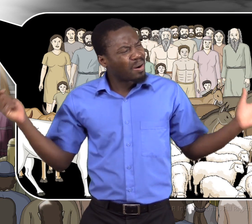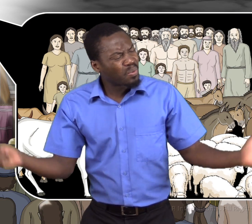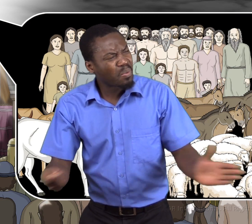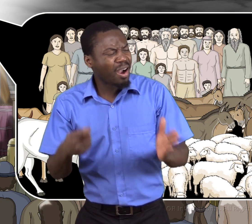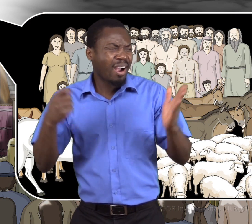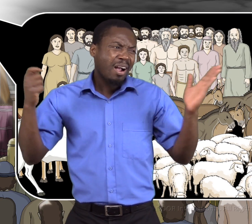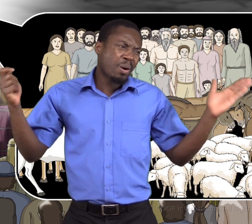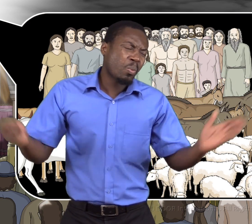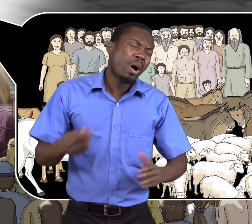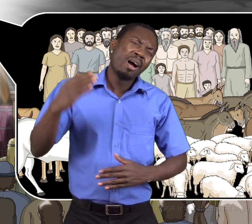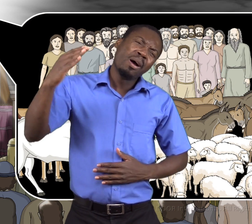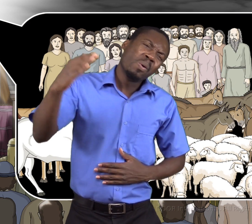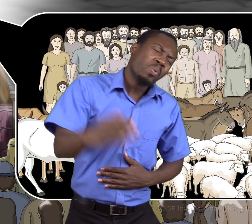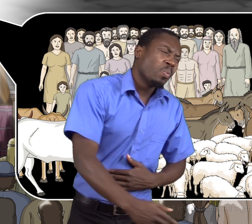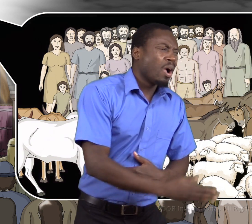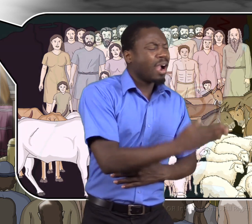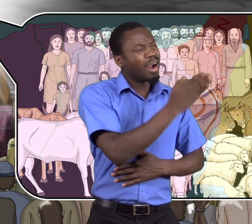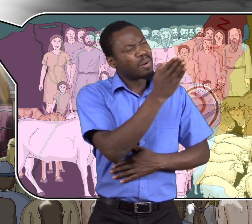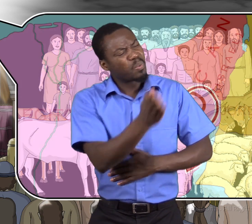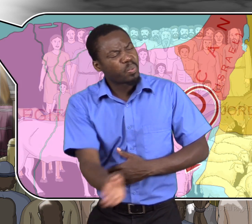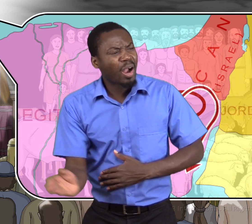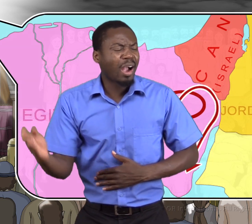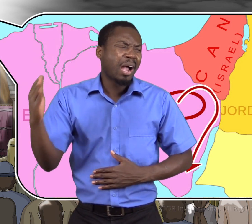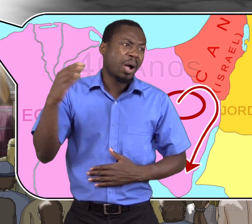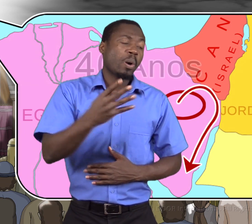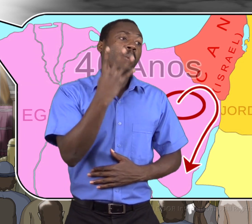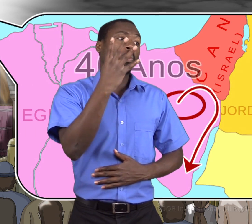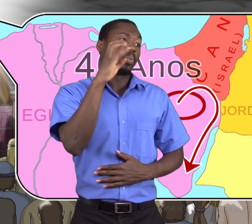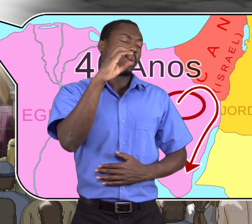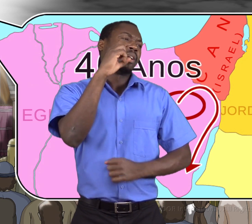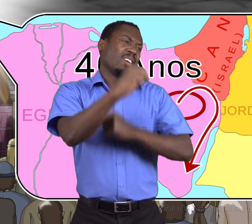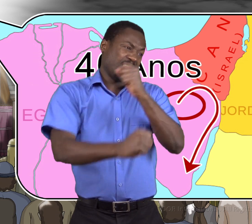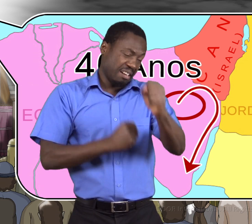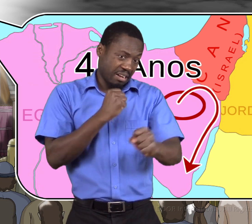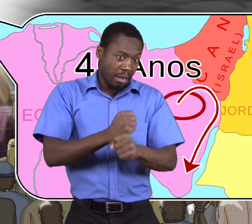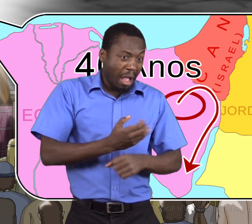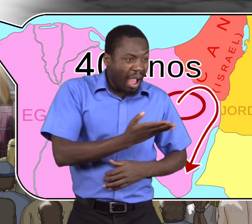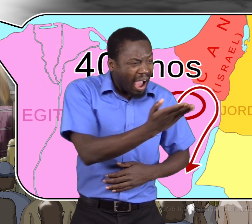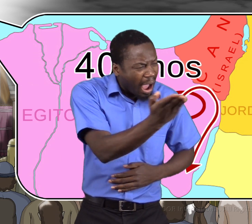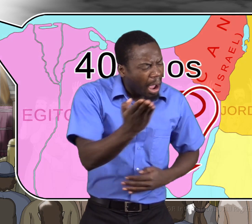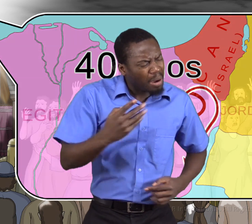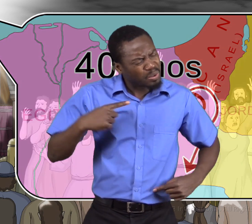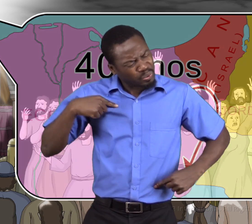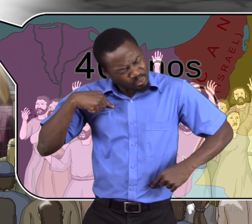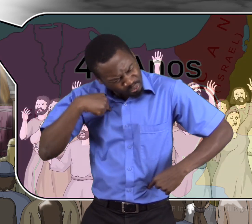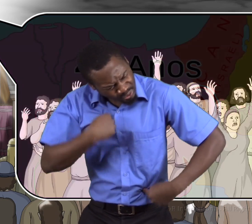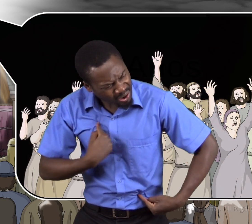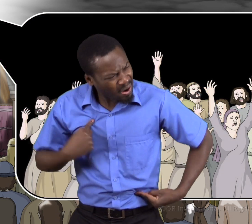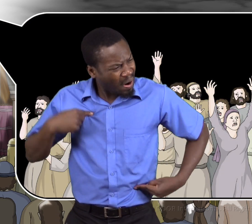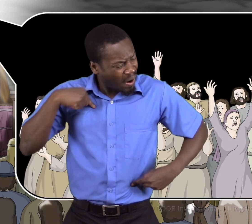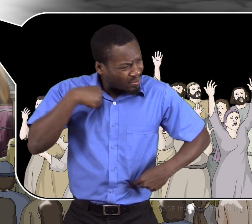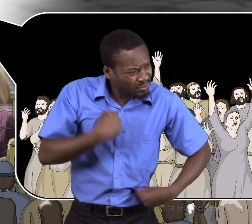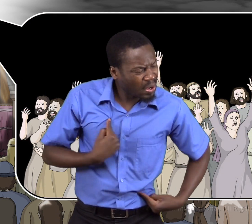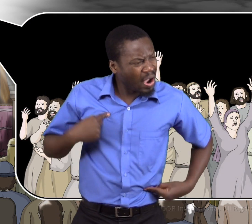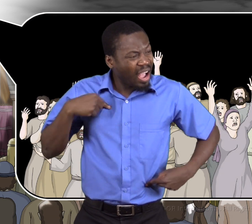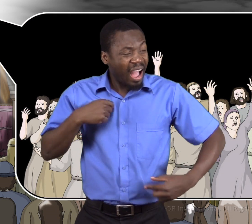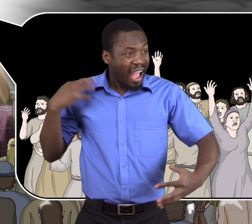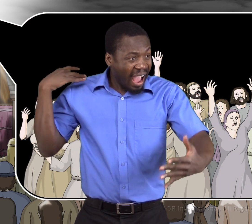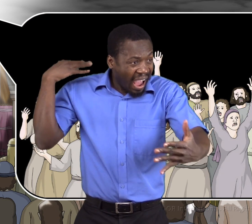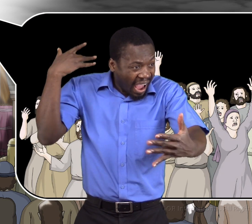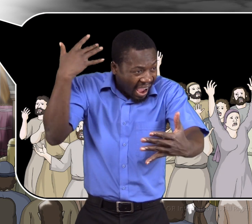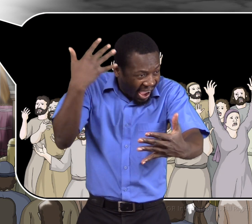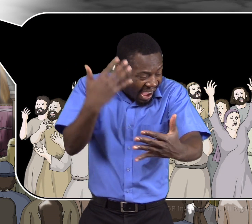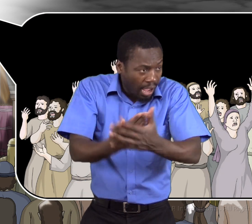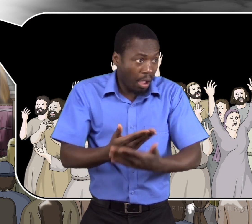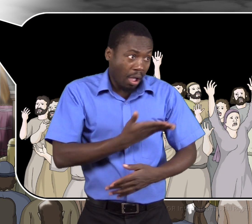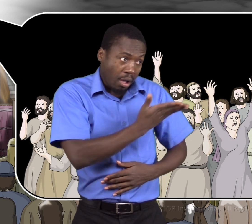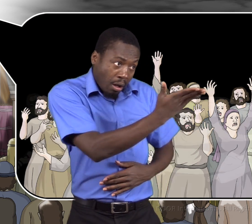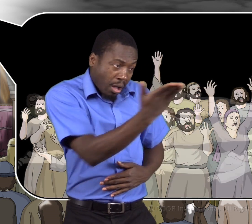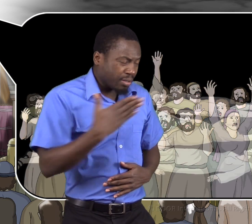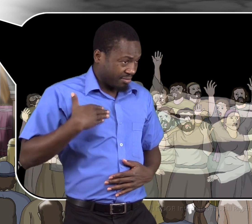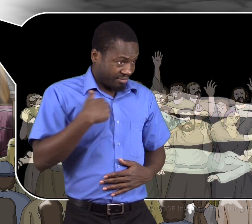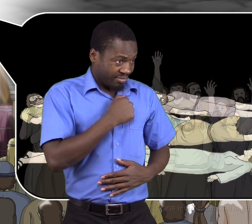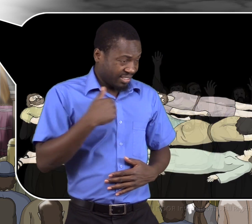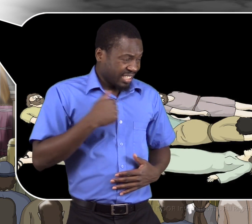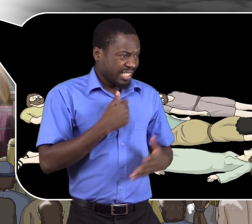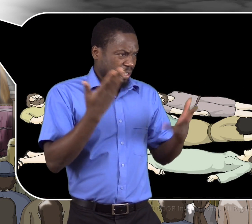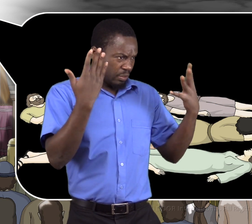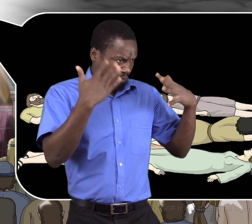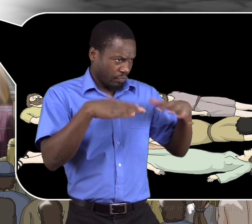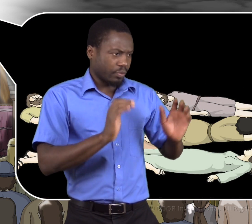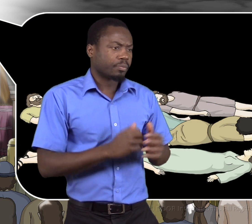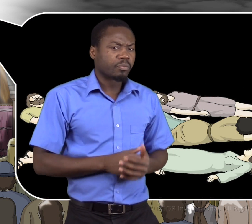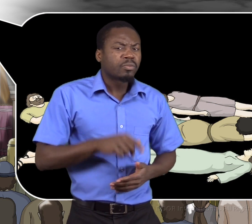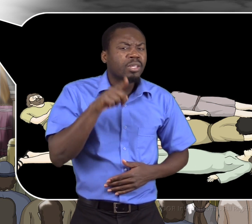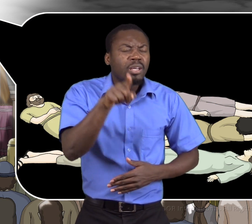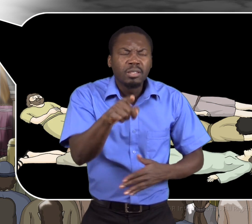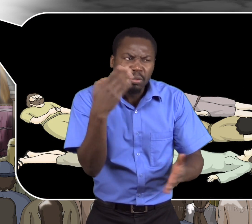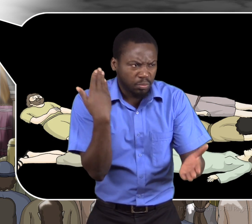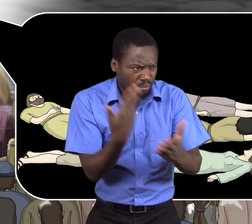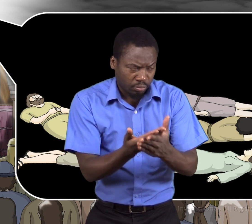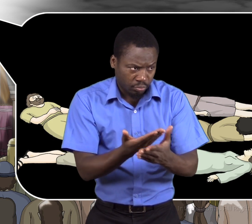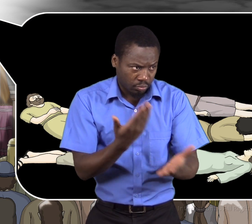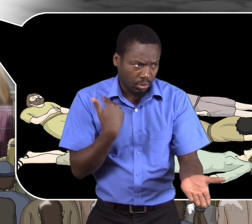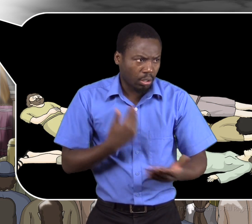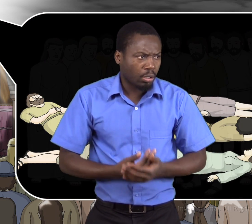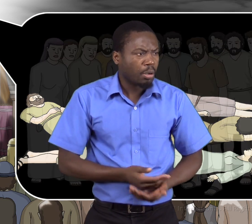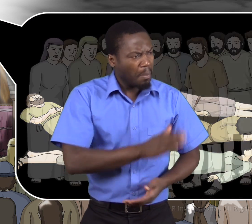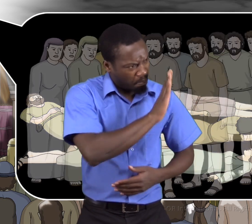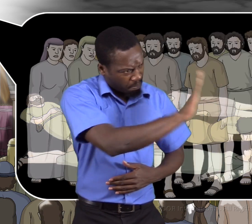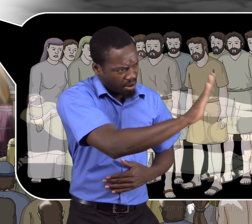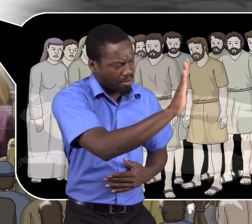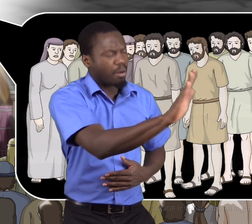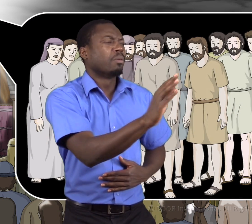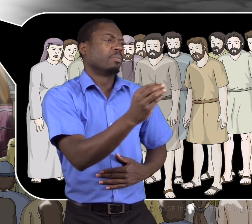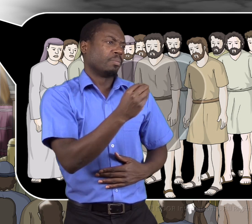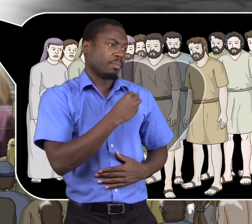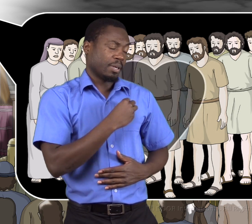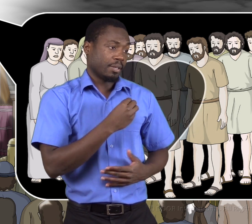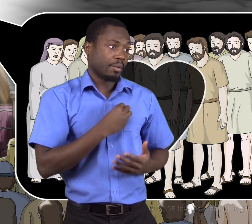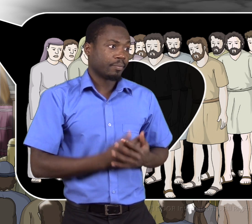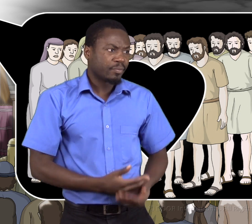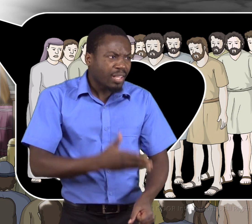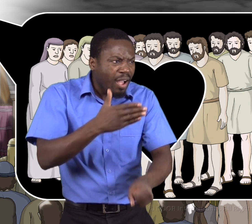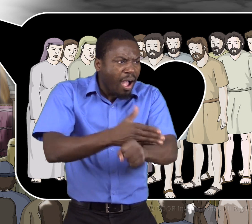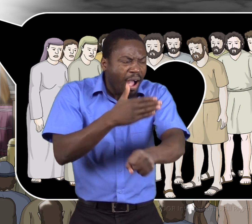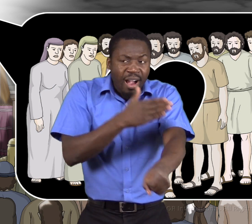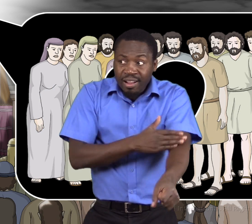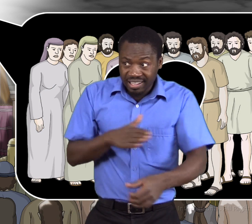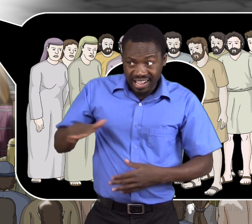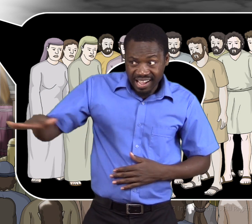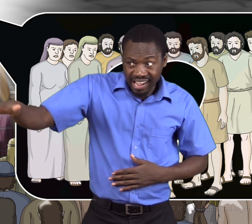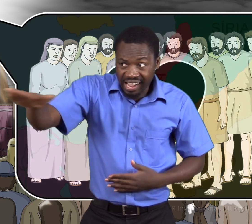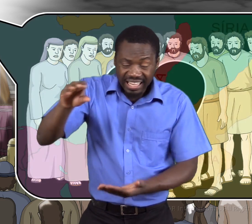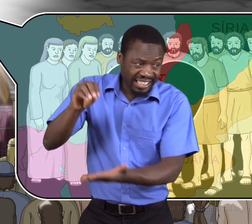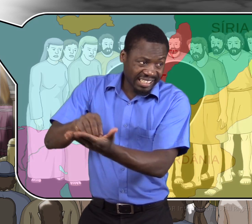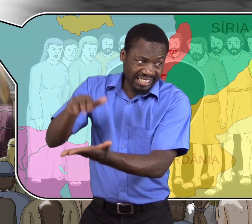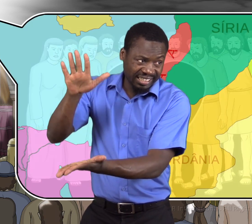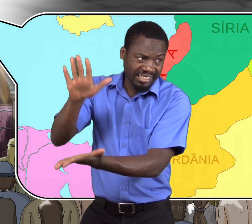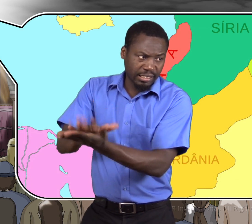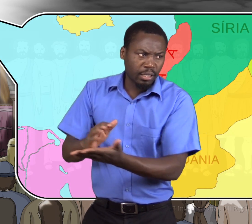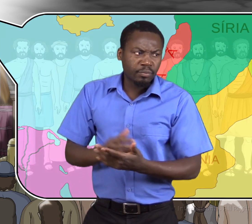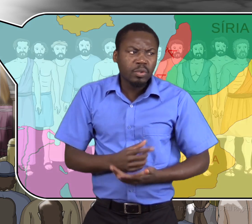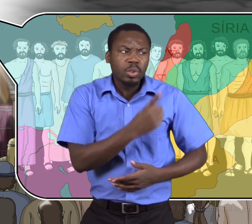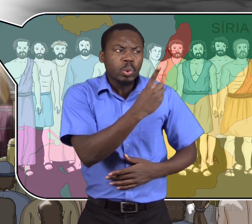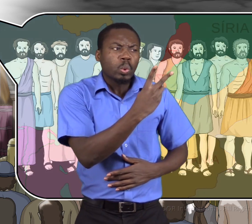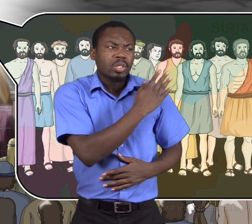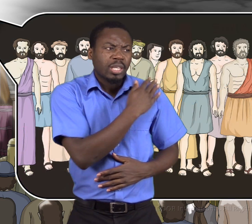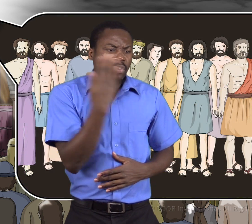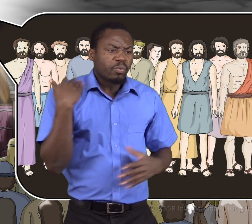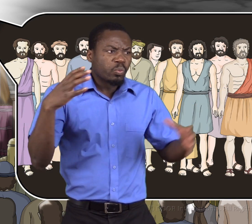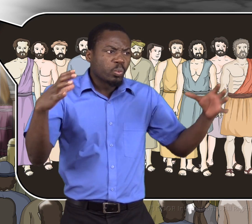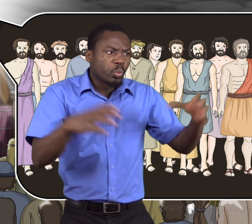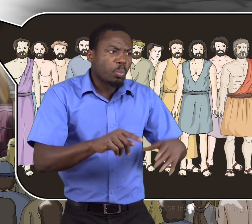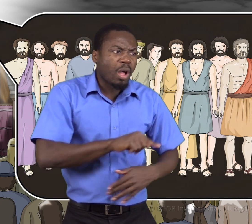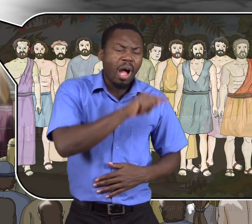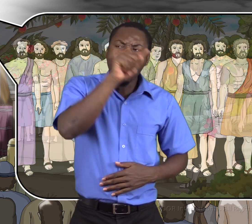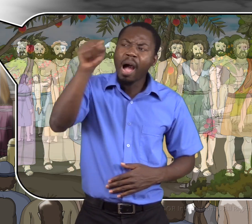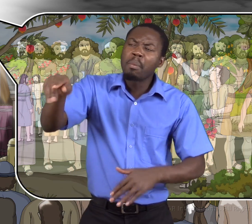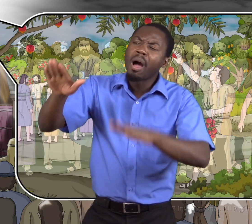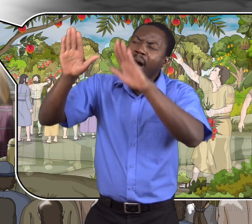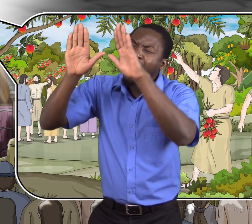Your children will be shepherds in the wilderness for forty years, and they will suffer for your unfaithfulness until the last of your bodies lies in the wilderness.